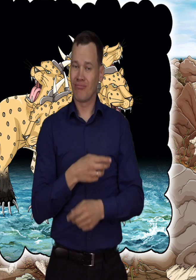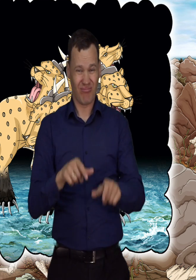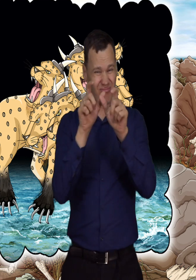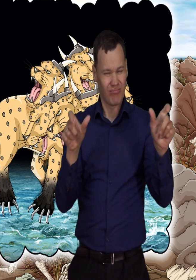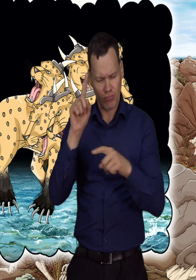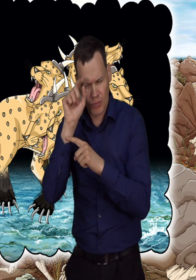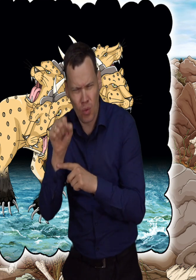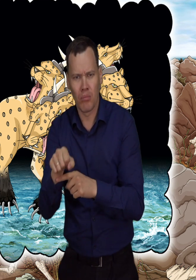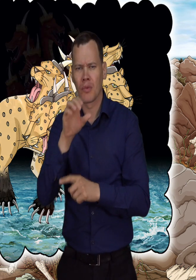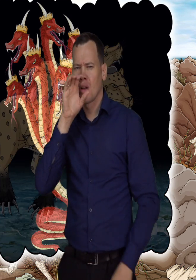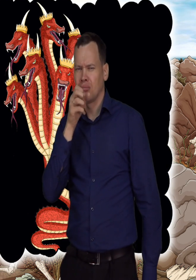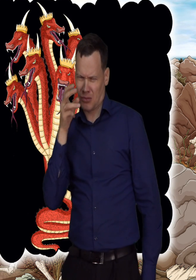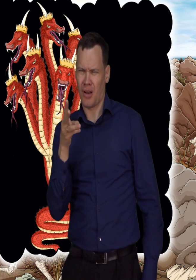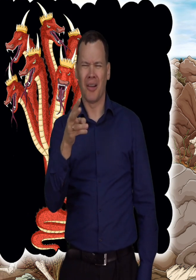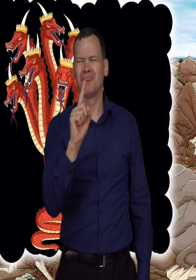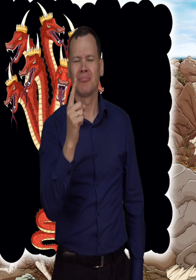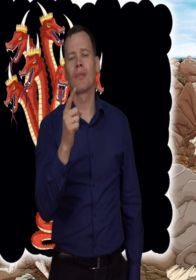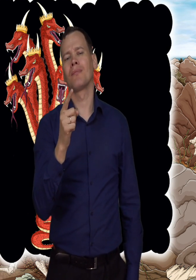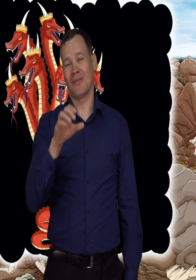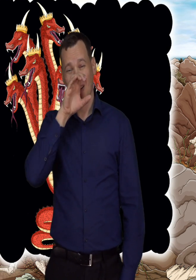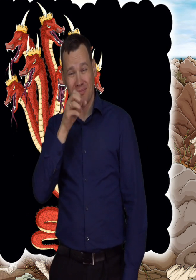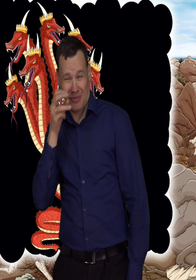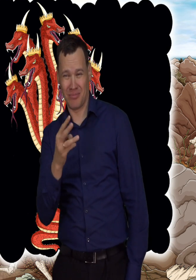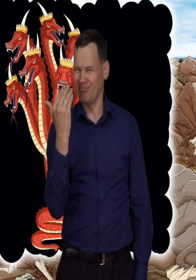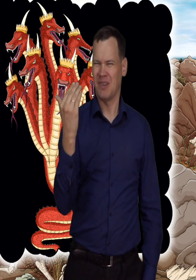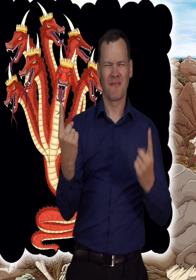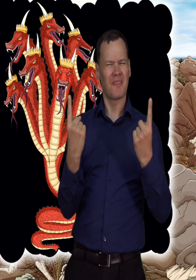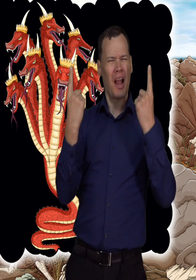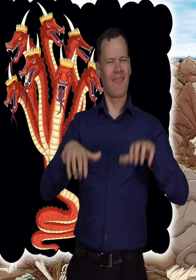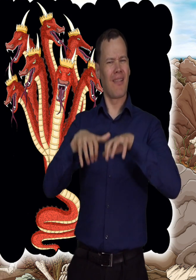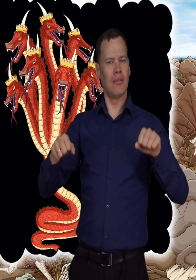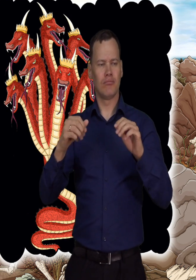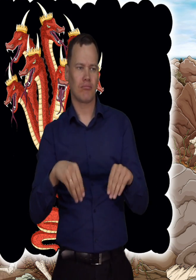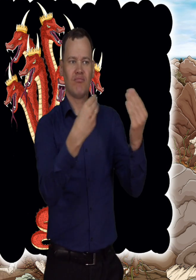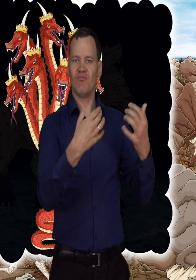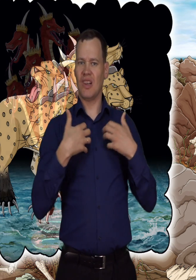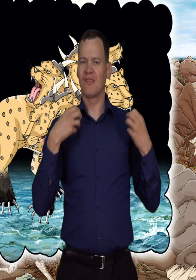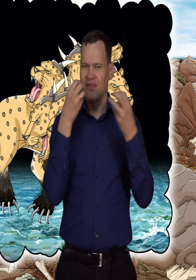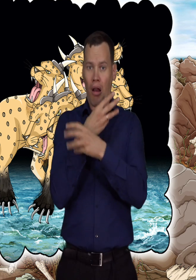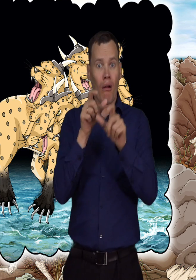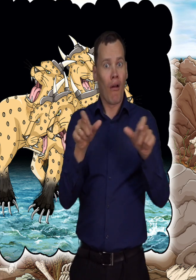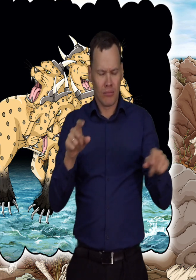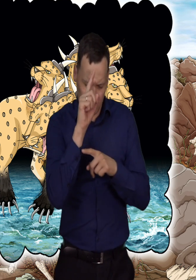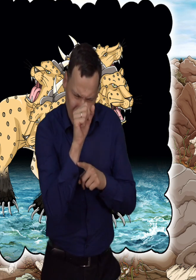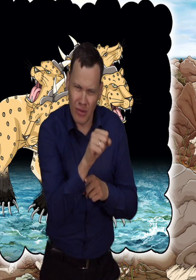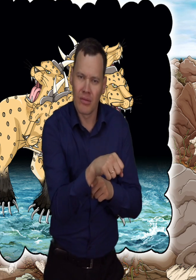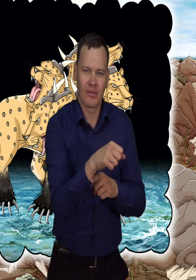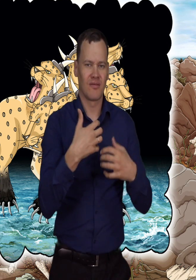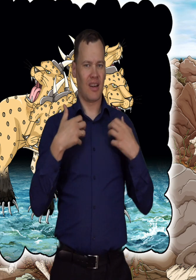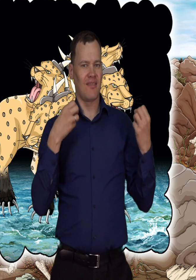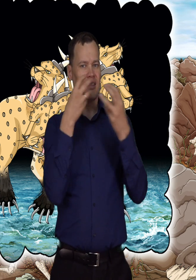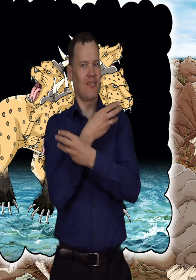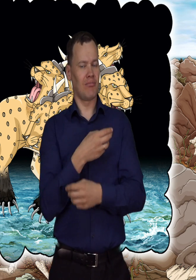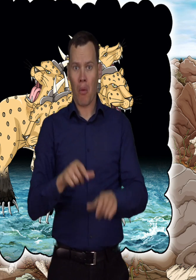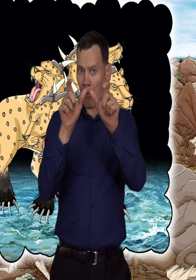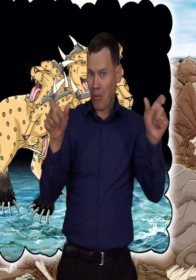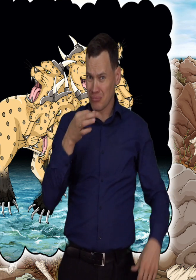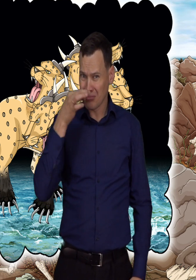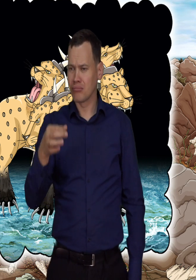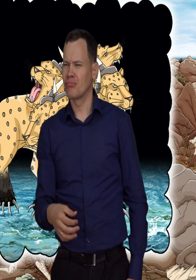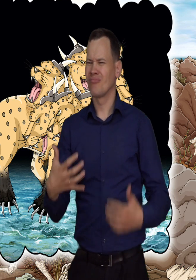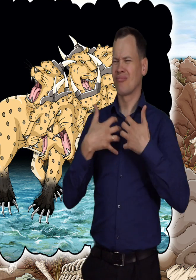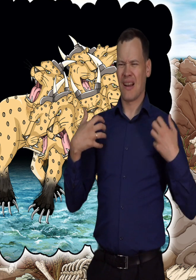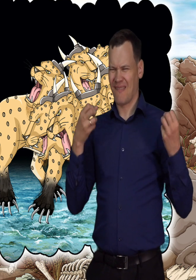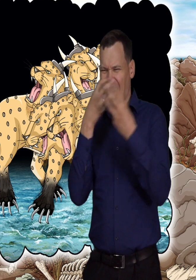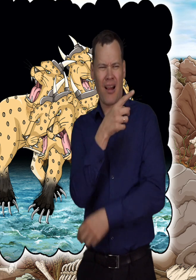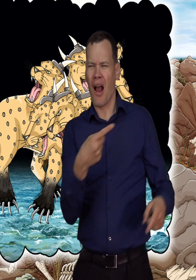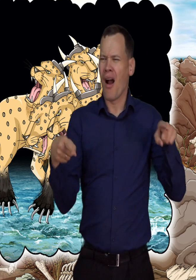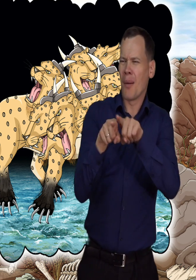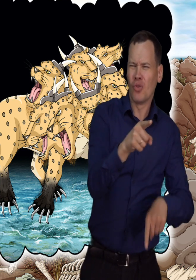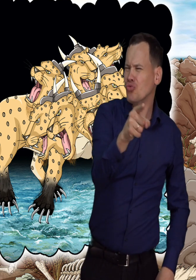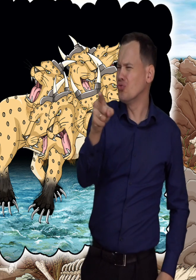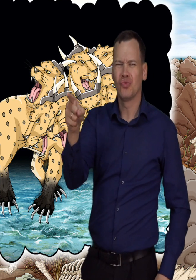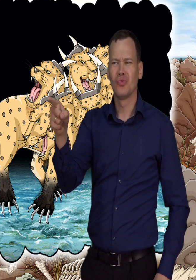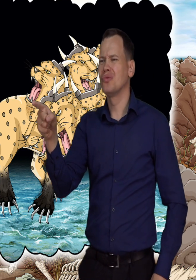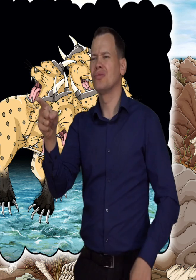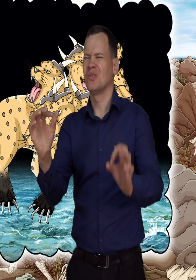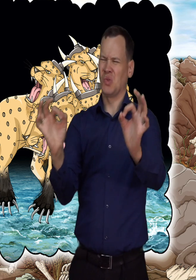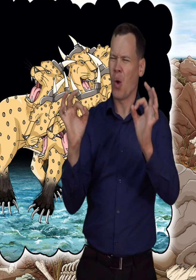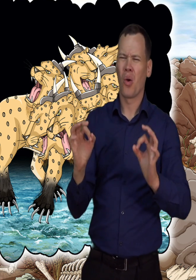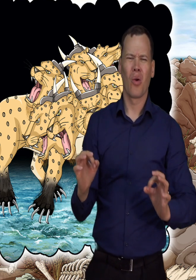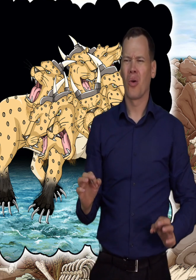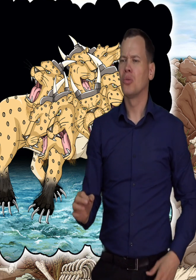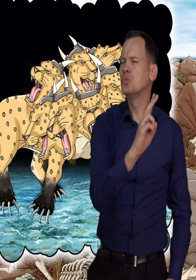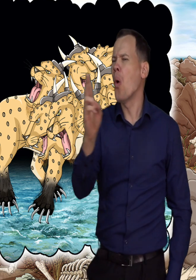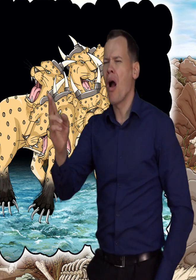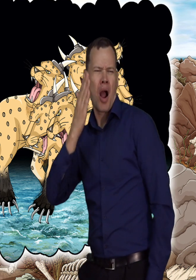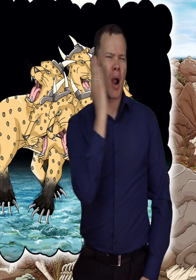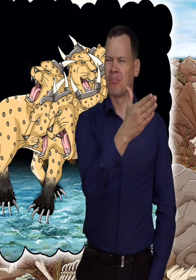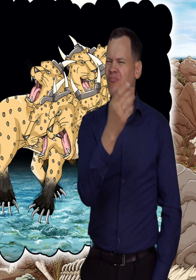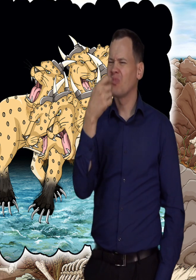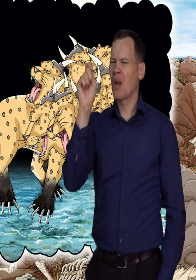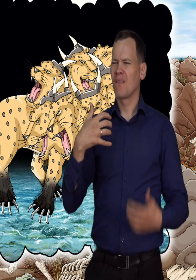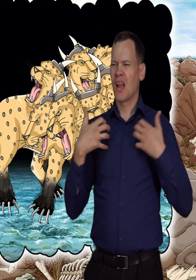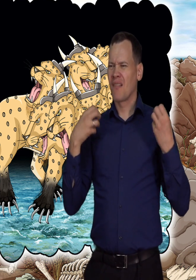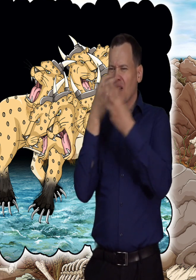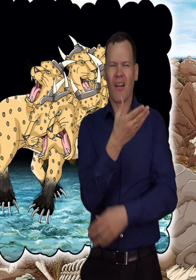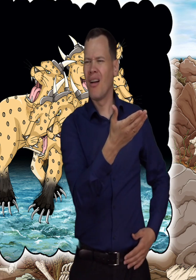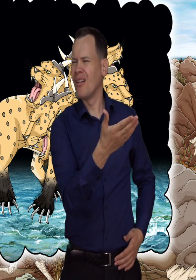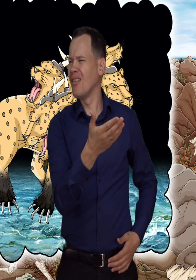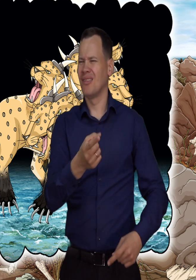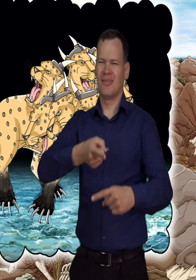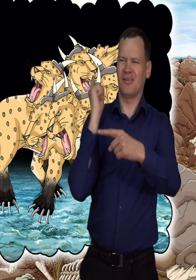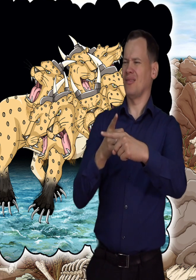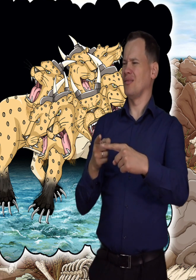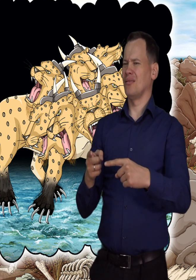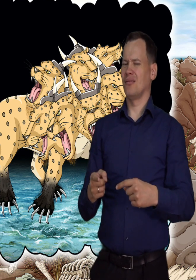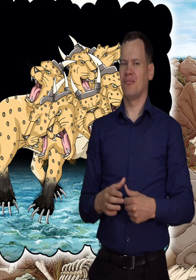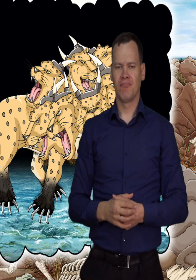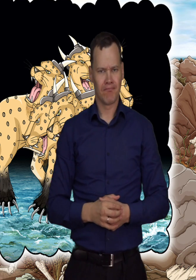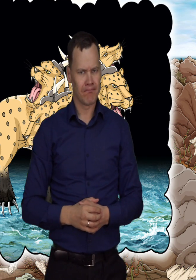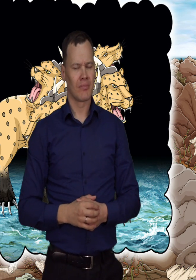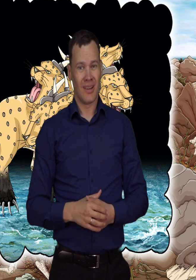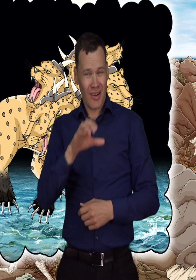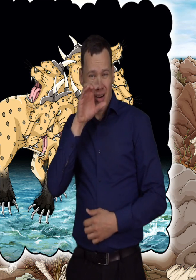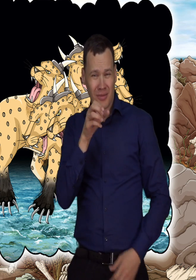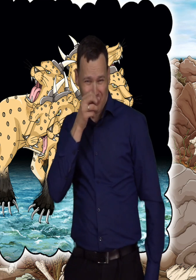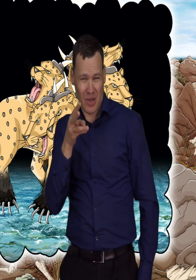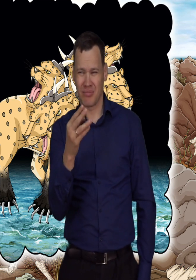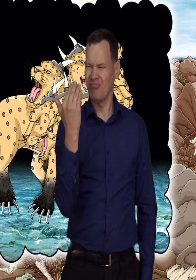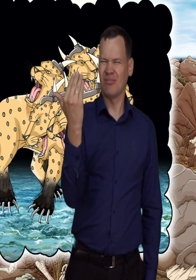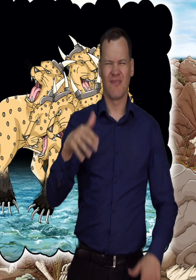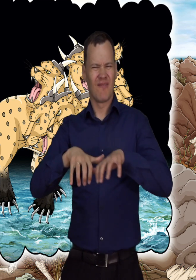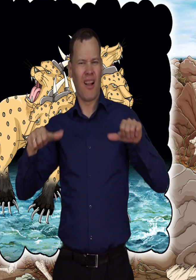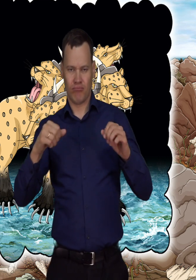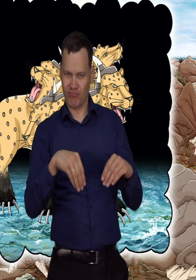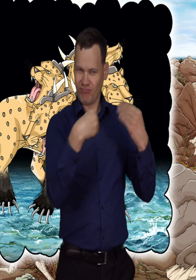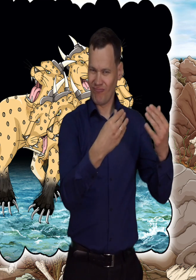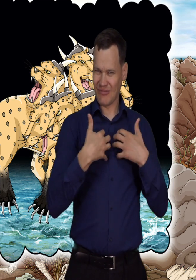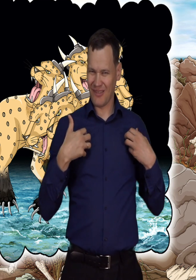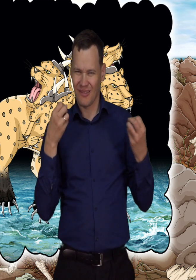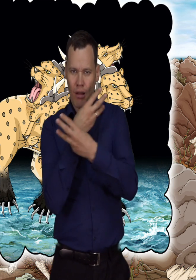They worshiped the dragon who had given authority to the beast, and they worshiped the beast, saying, “Who is like the beast, and who can wage war against it?”